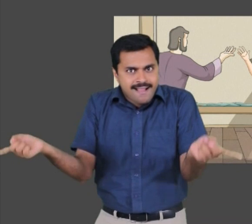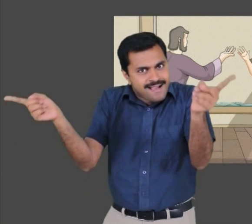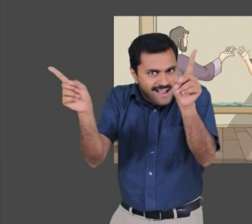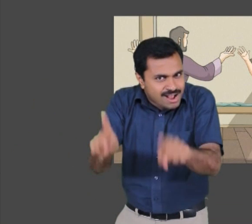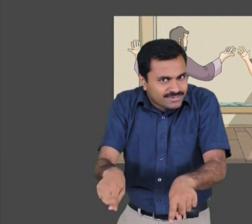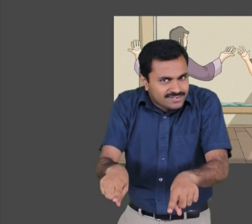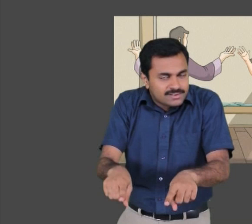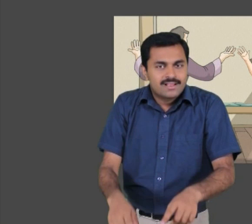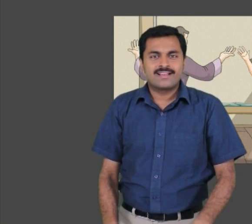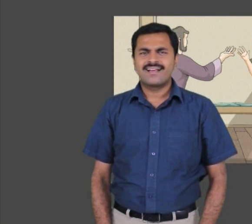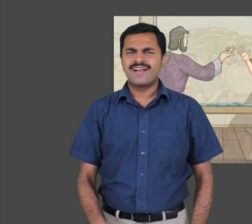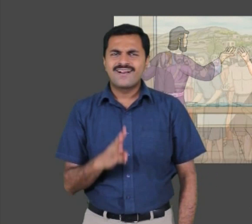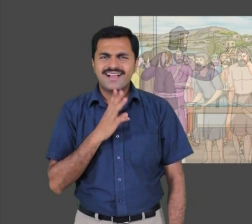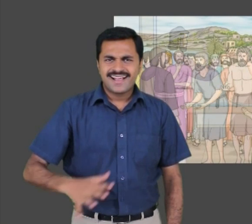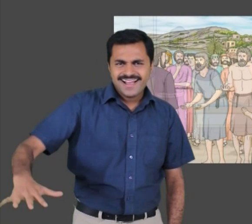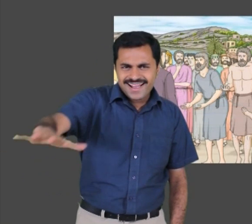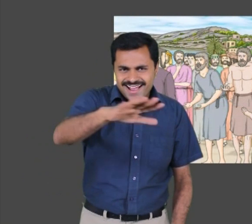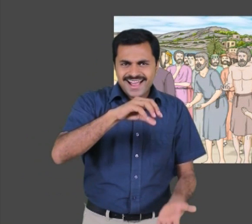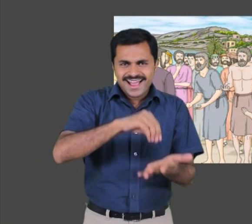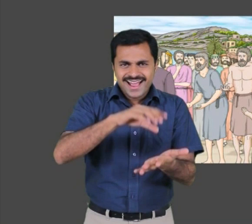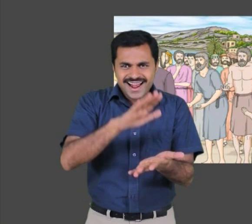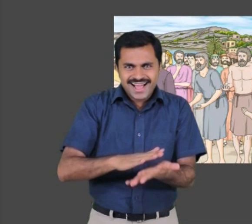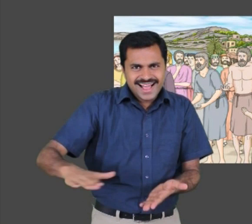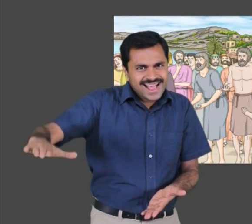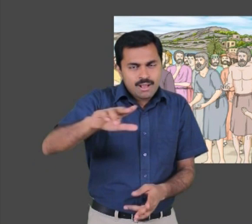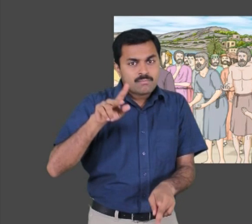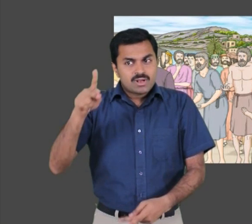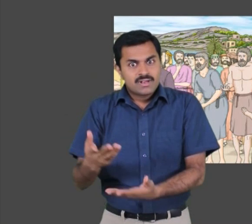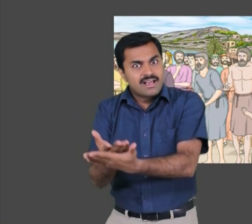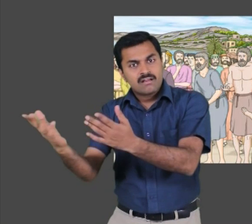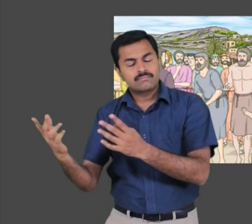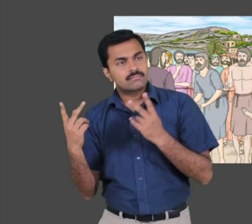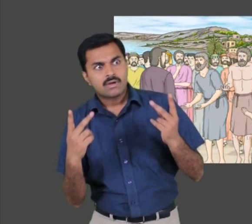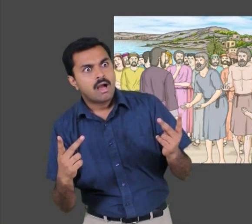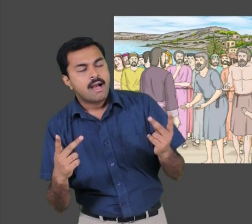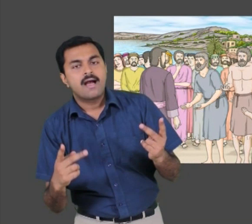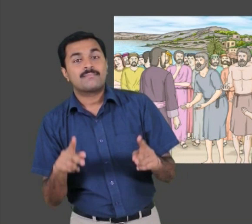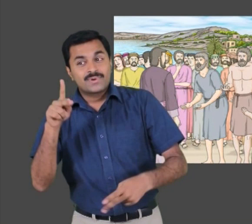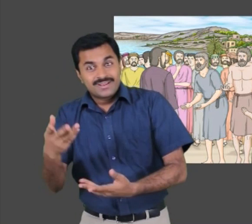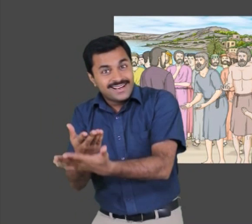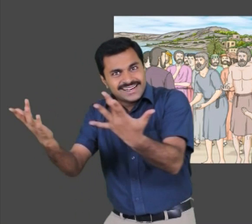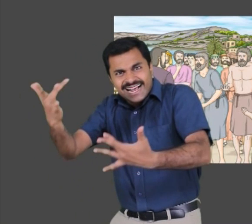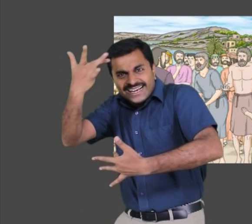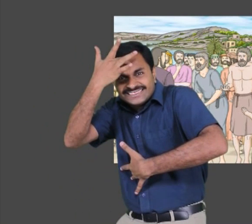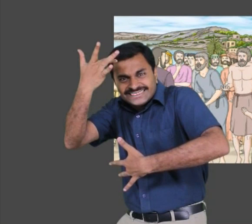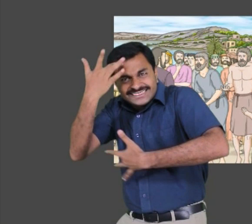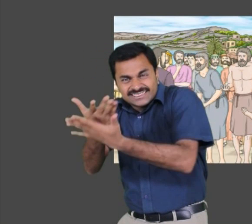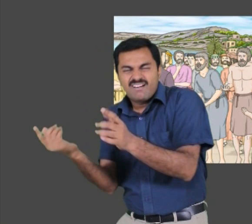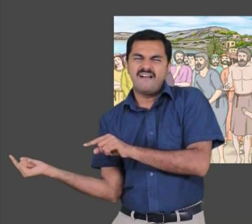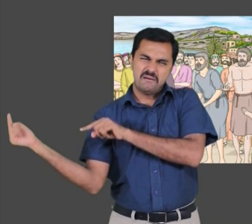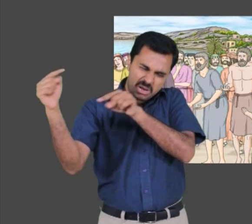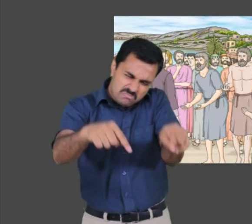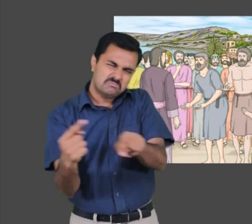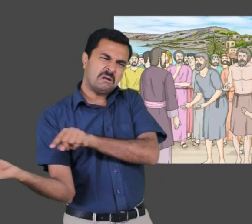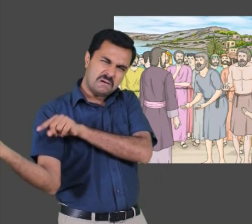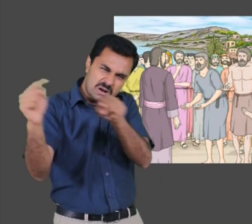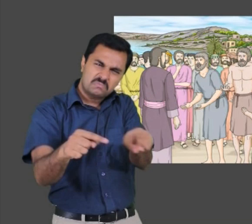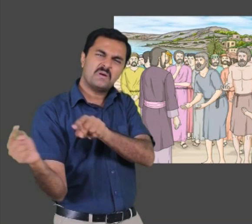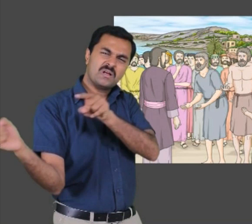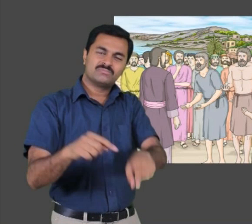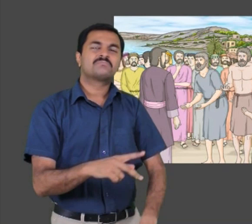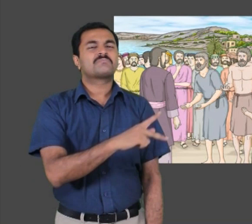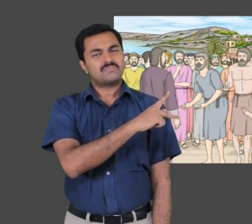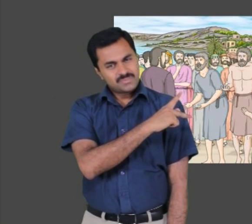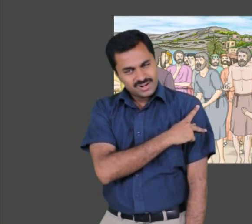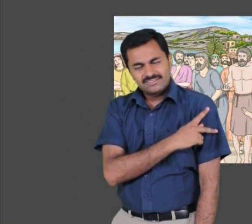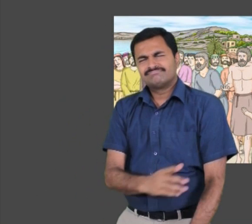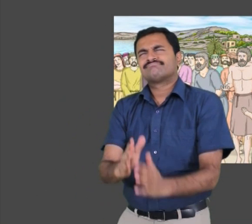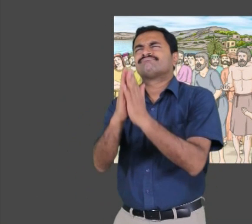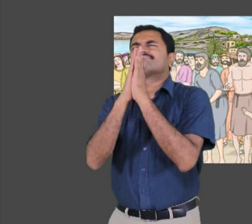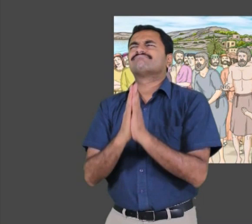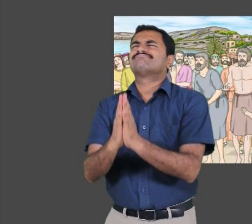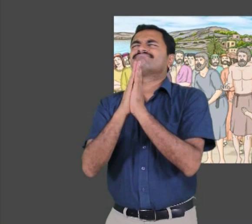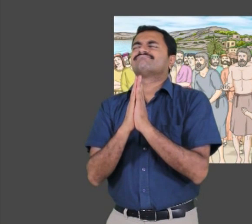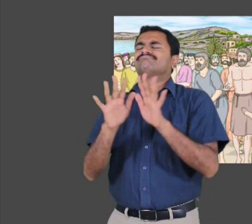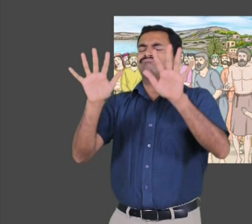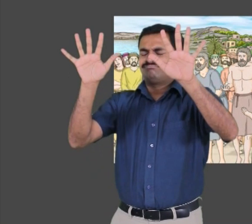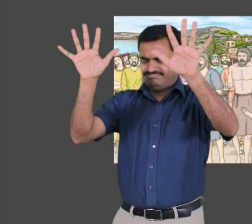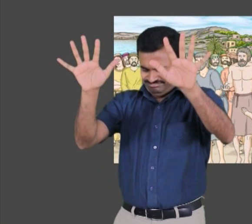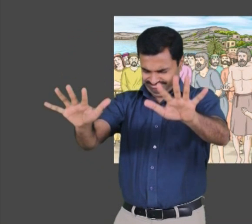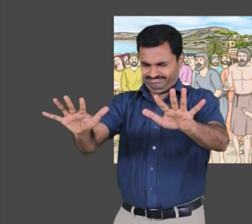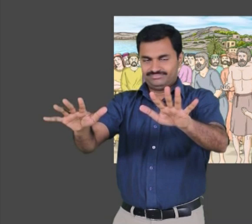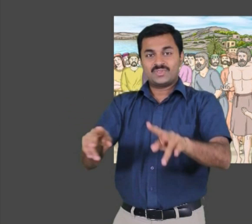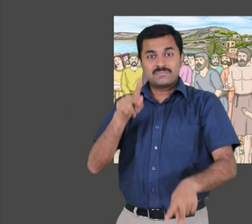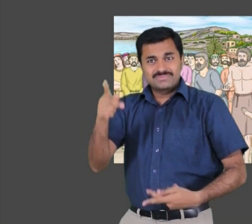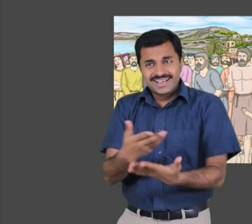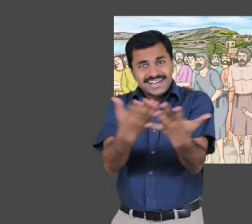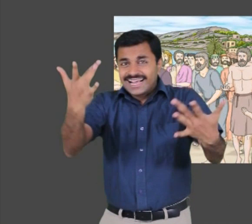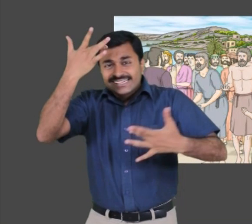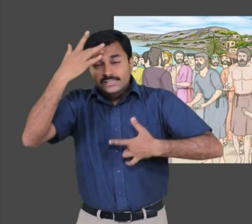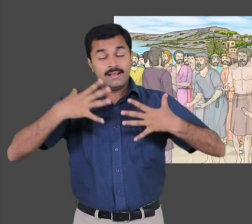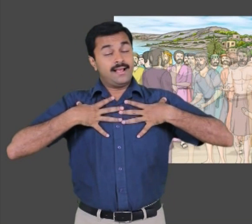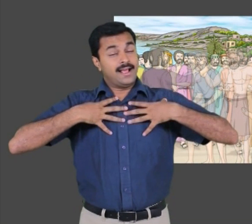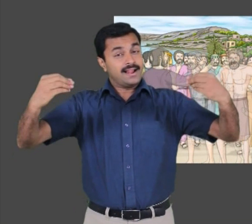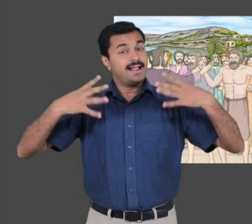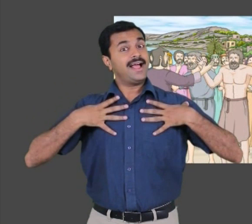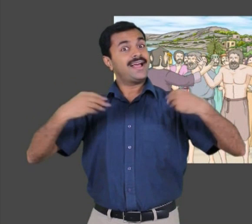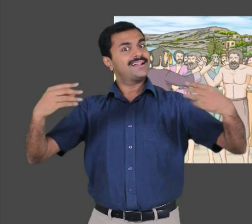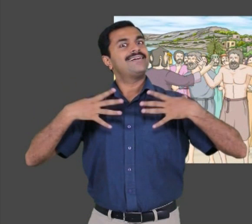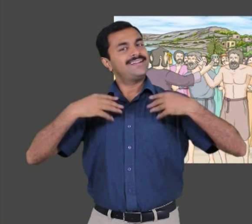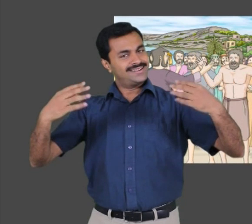After this had happened, the rest of the sick on the island came and were cured as well.